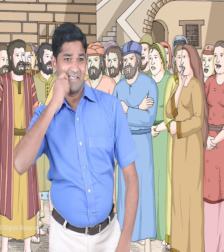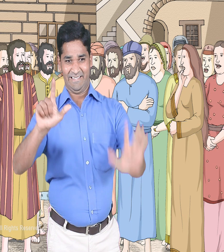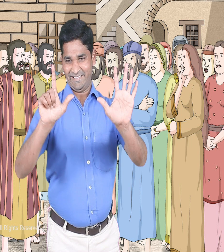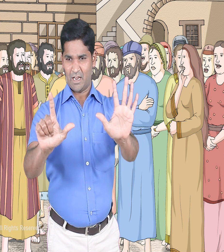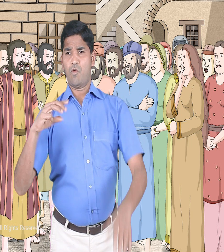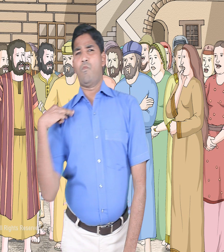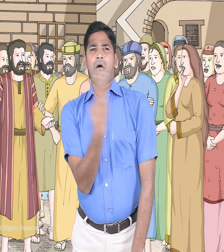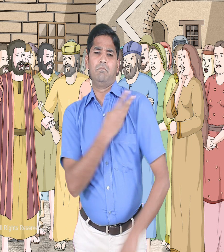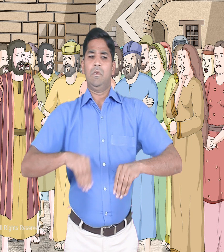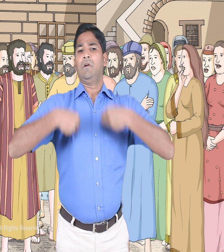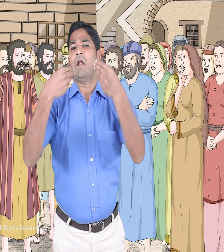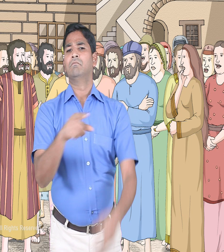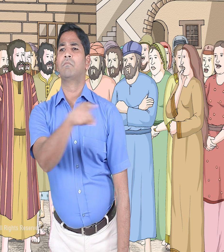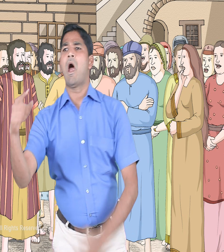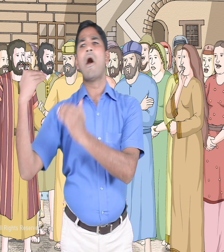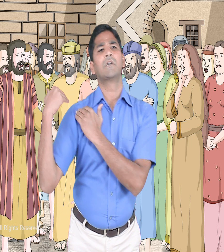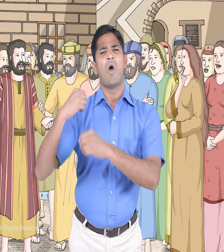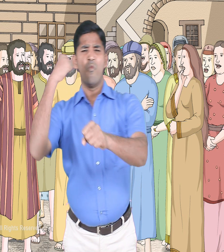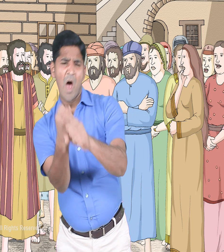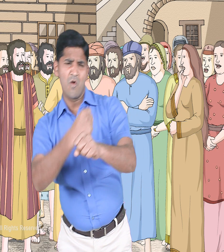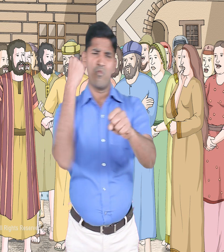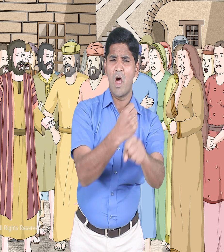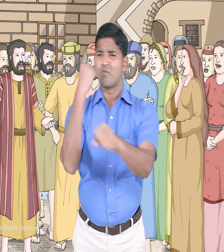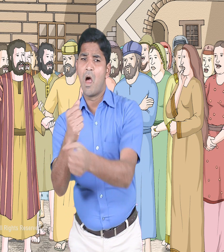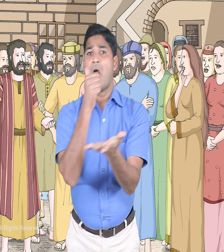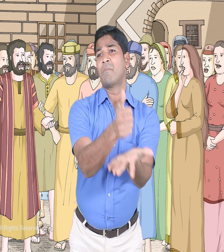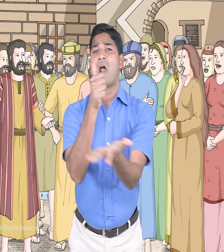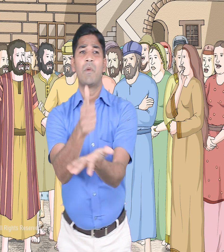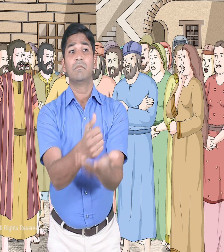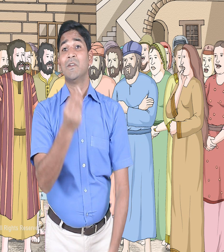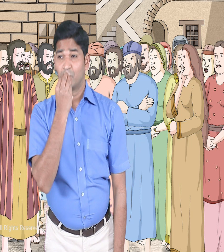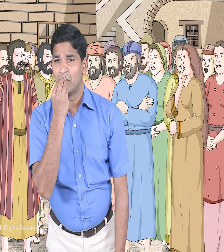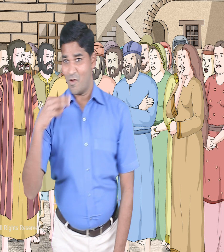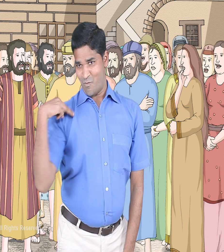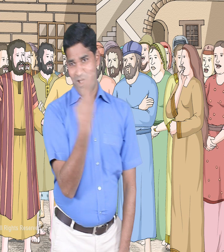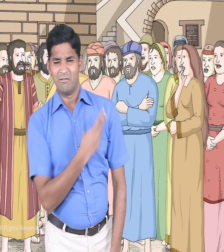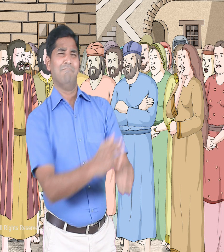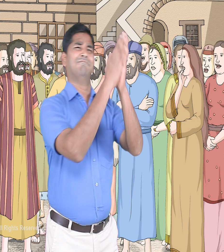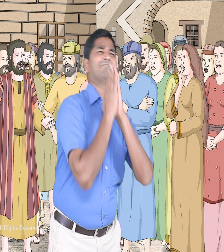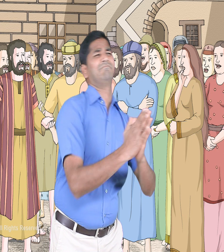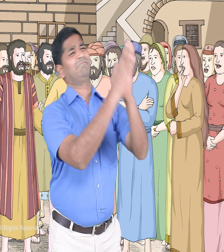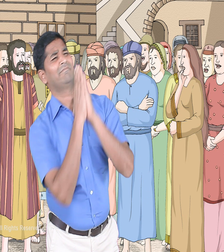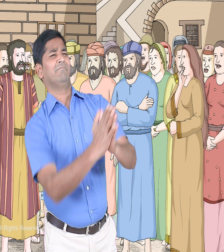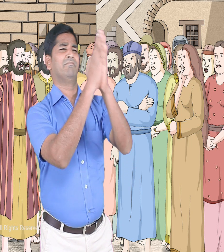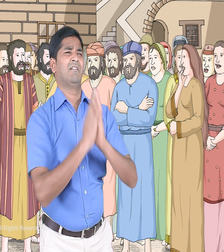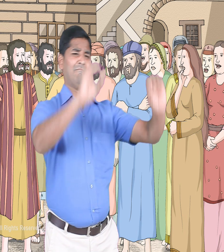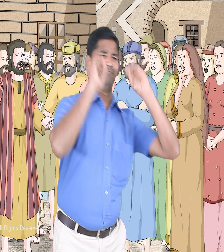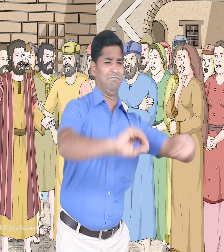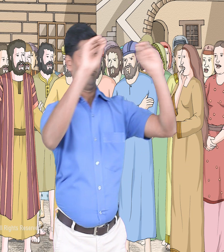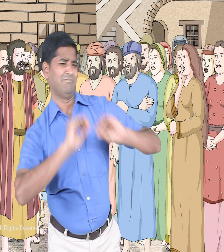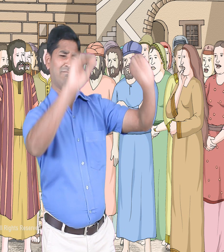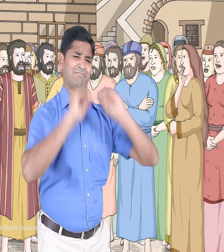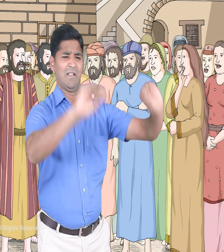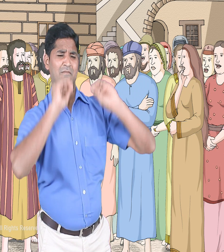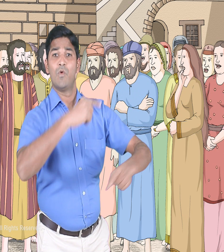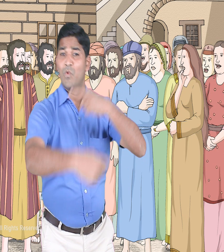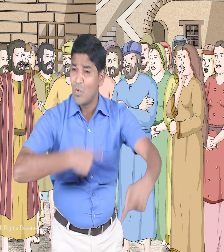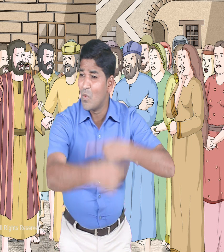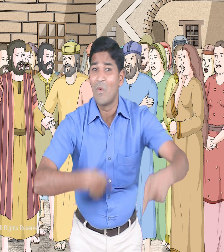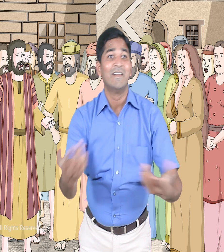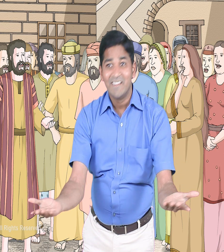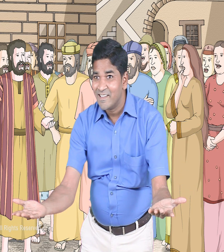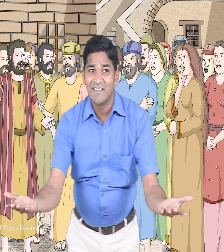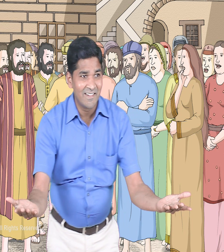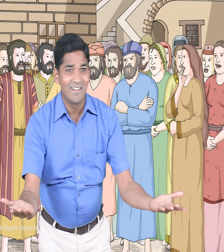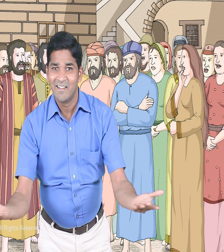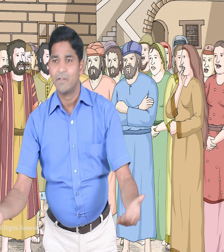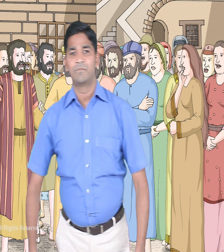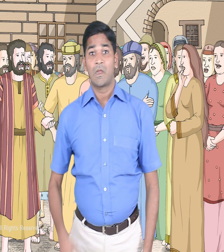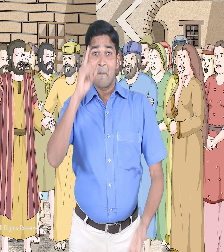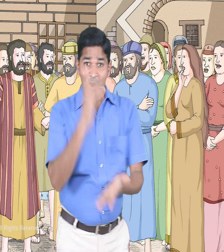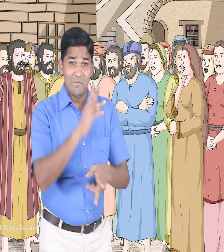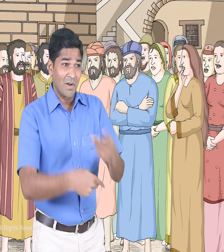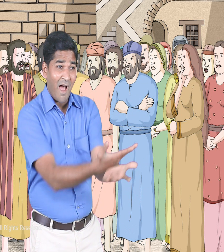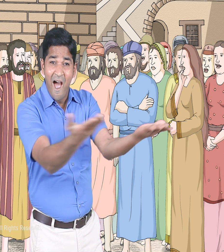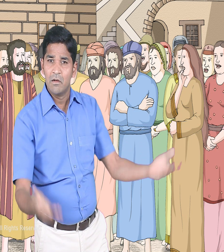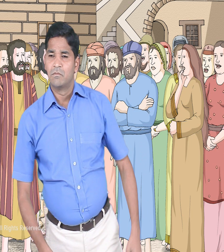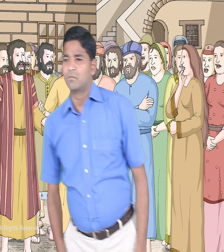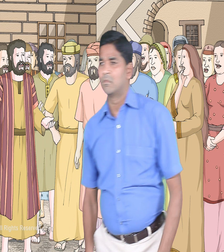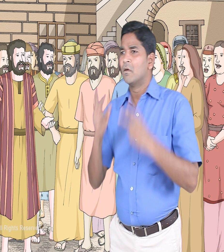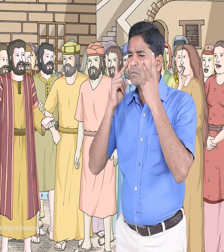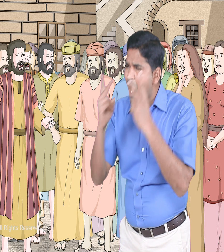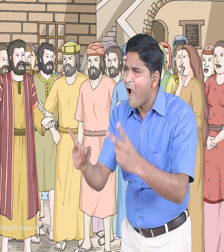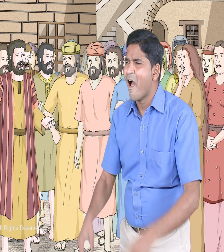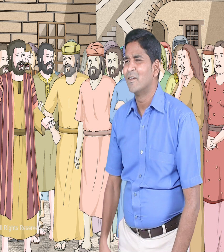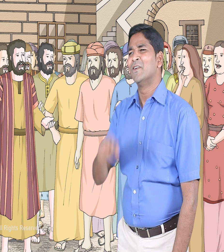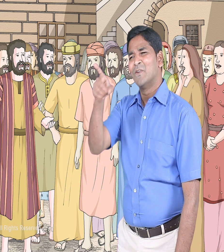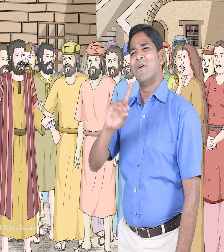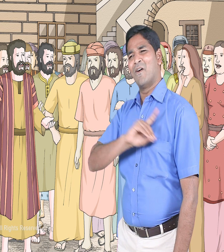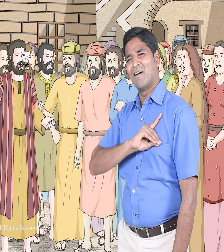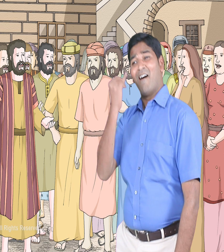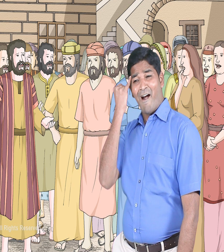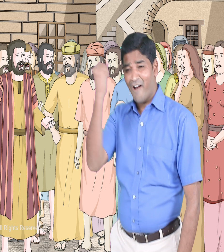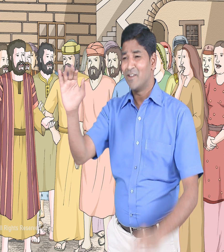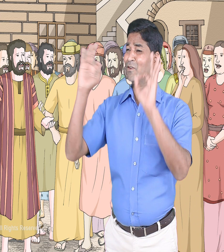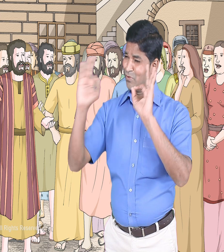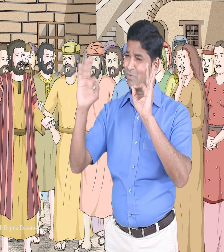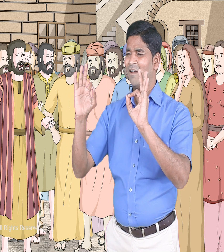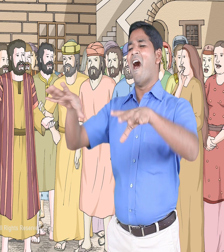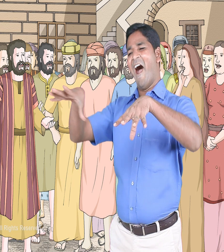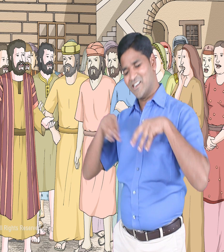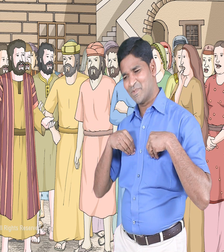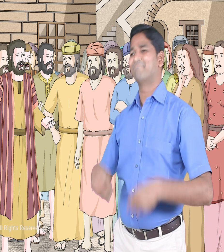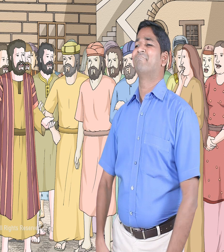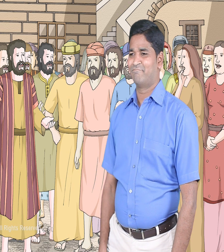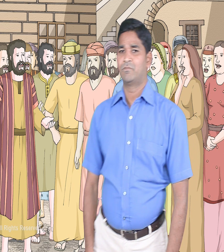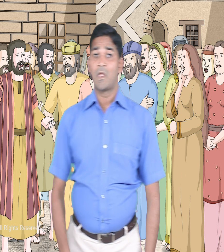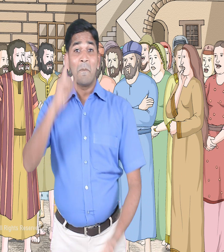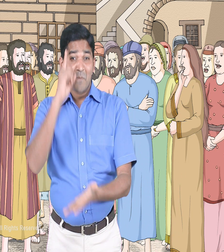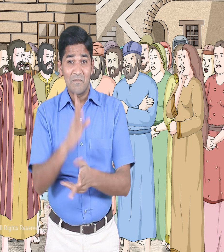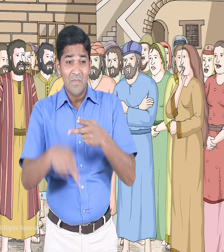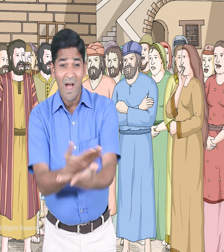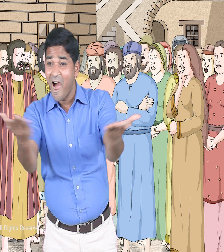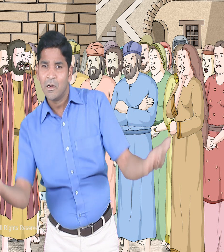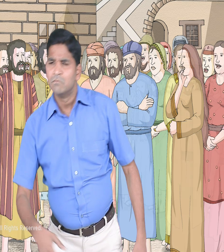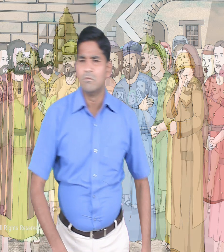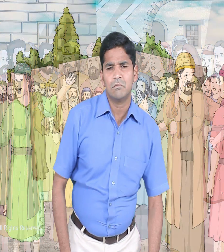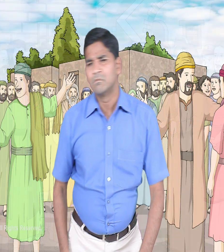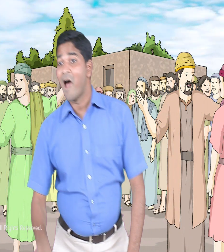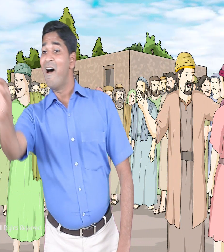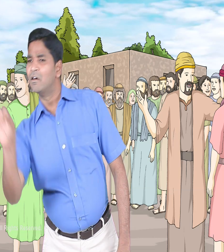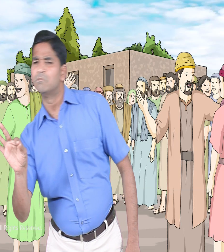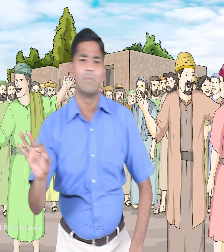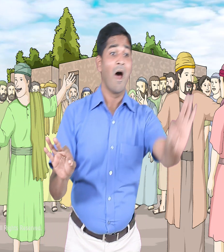We will appoint this responsibility to them and will devote ourselves to prayer and to the ministry of the word.”